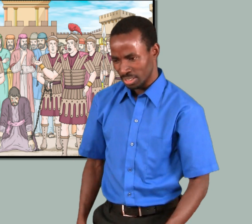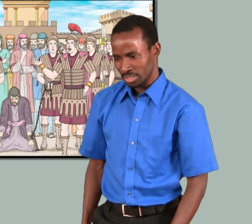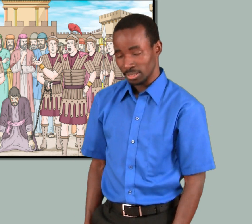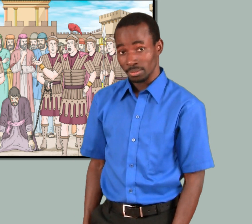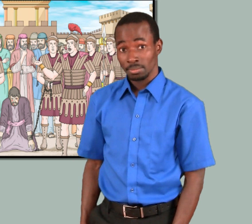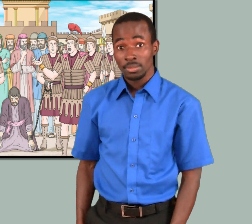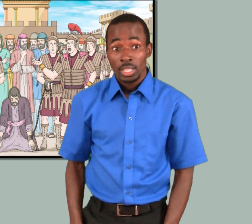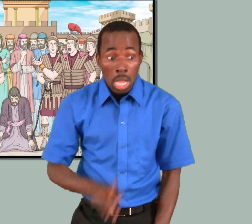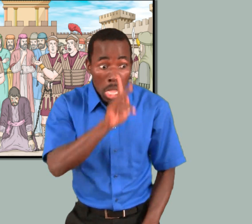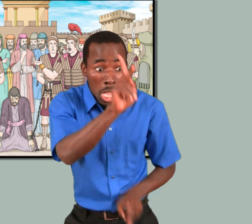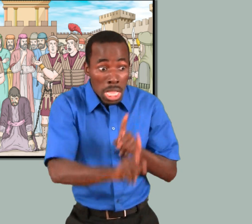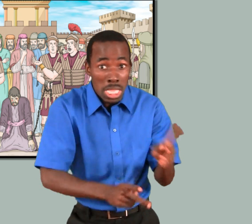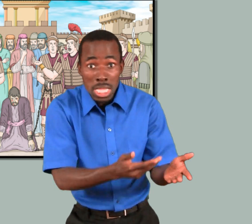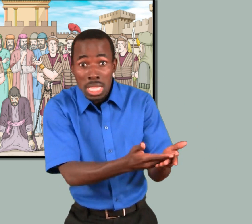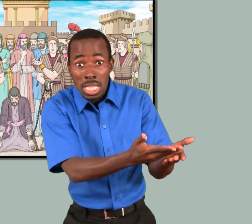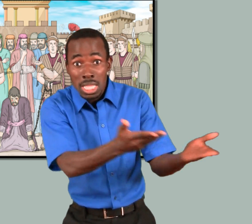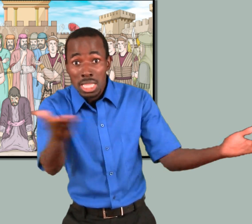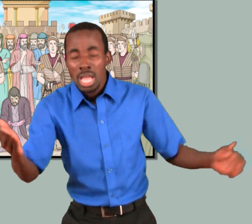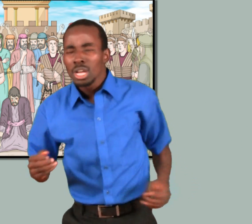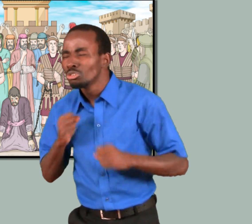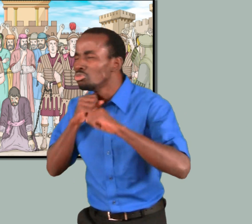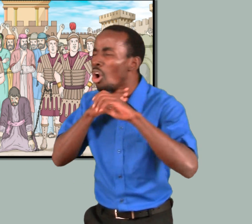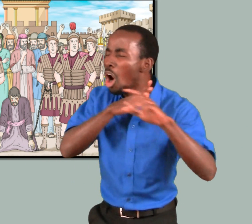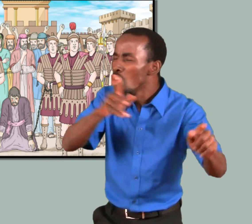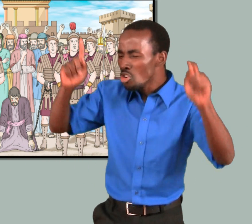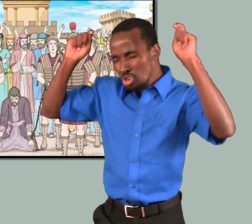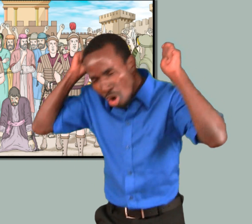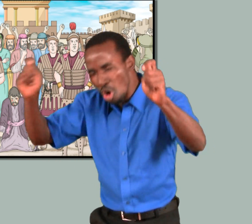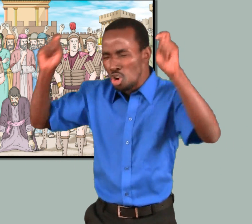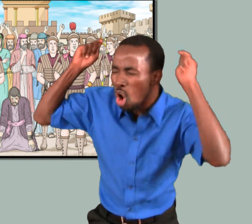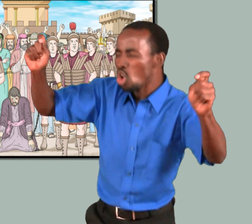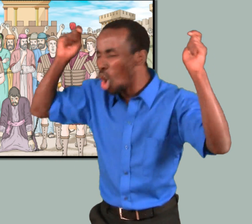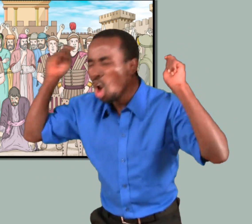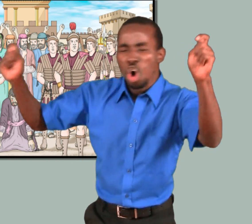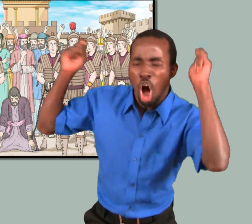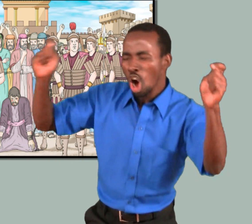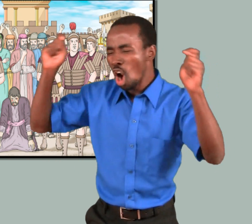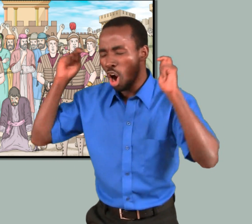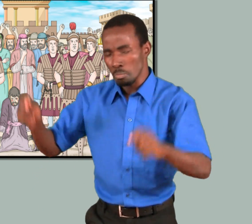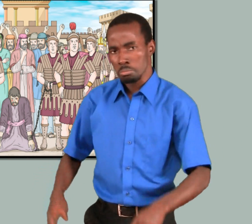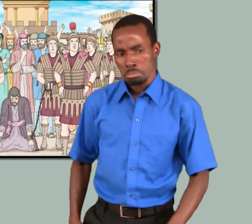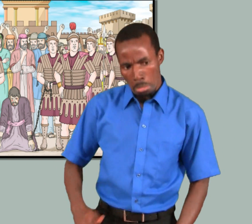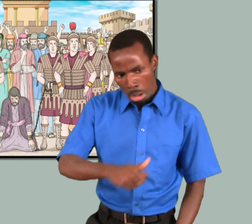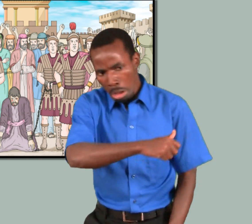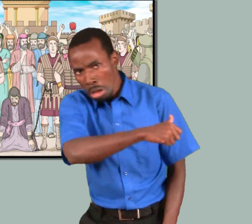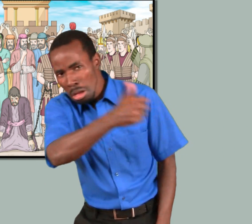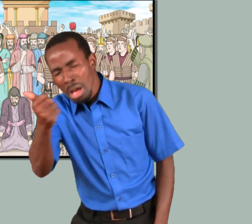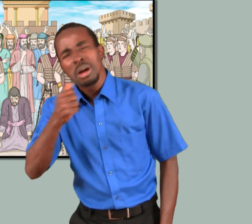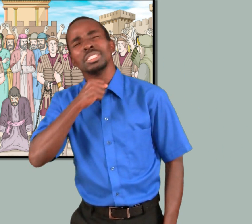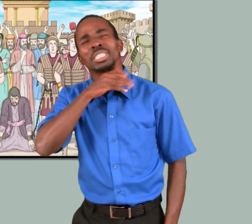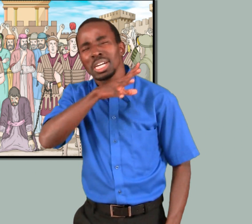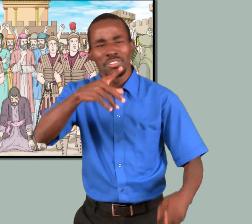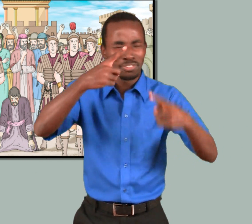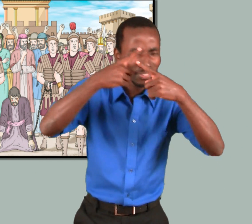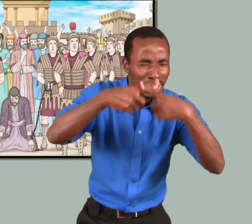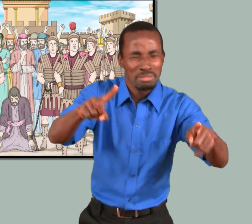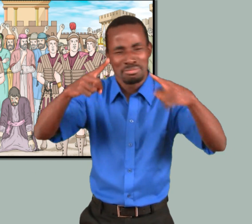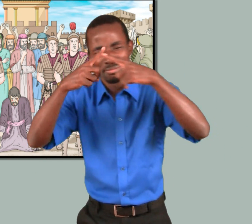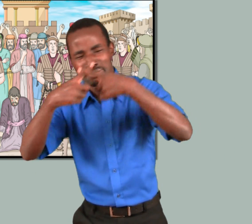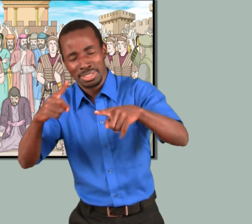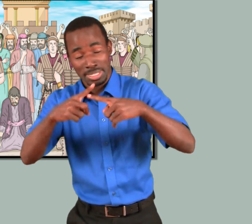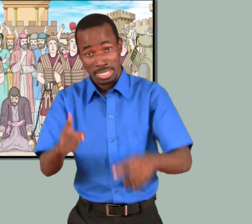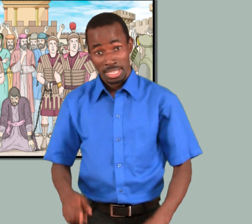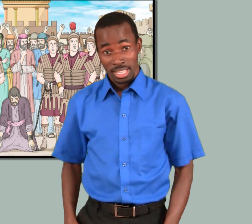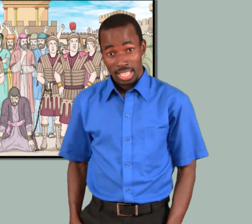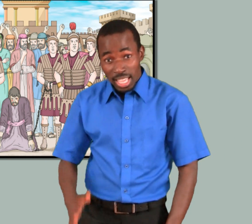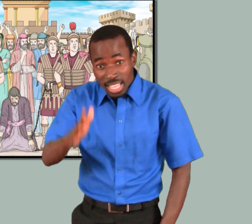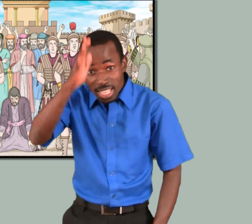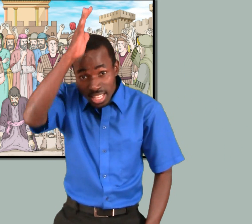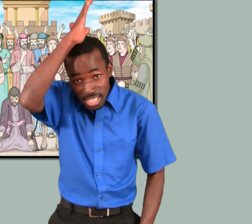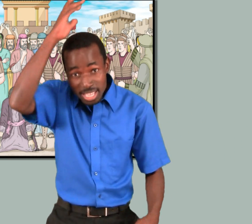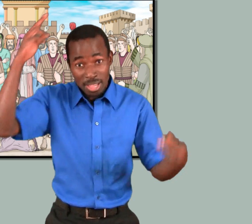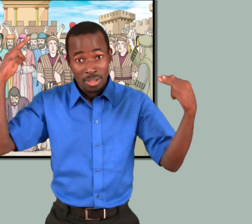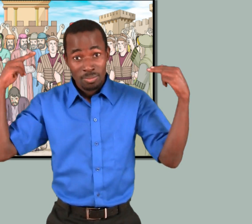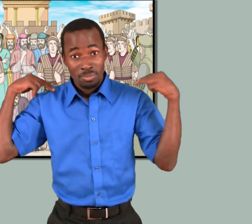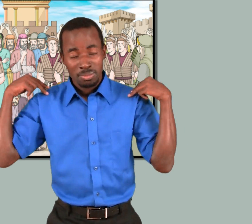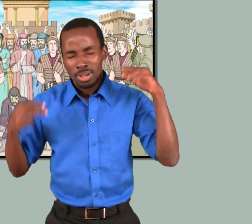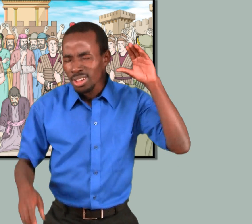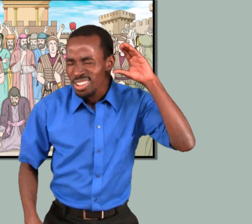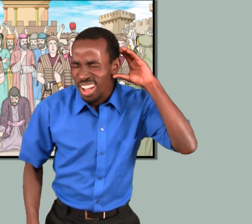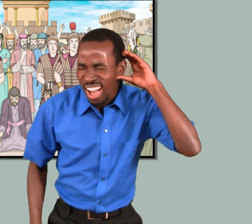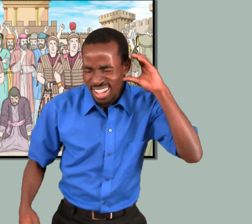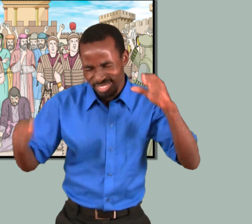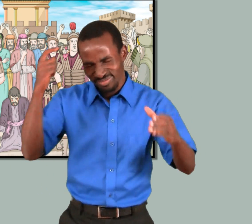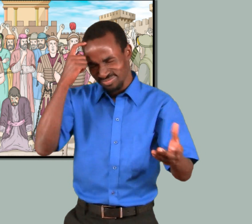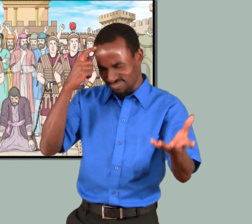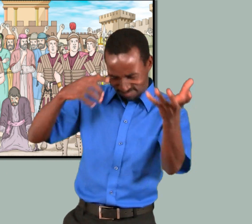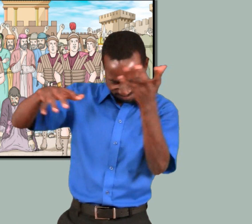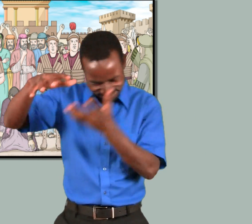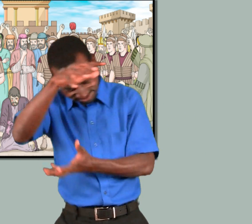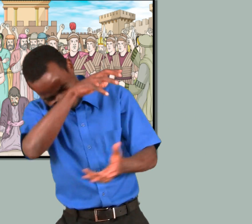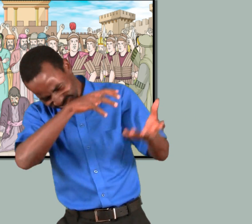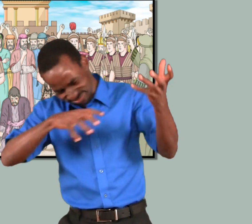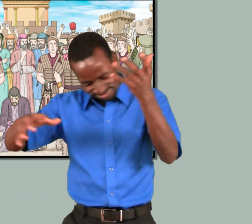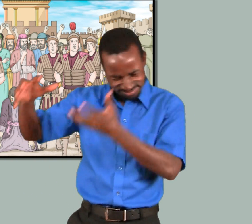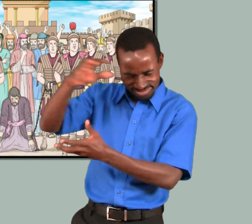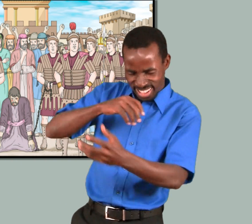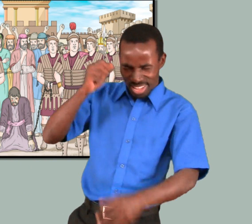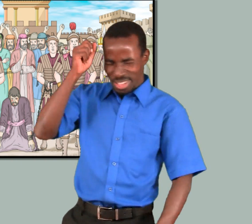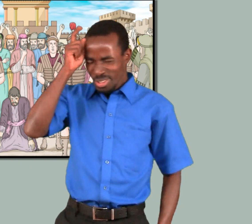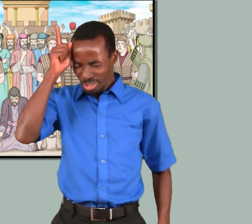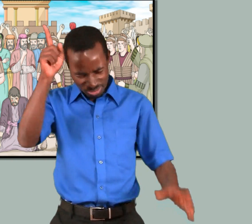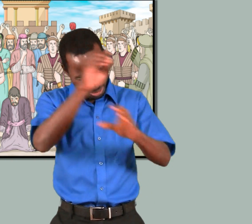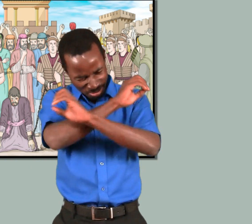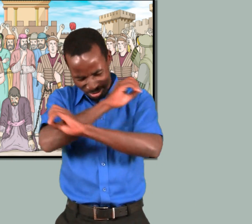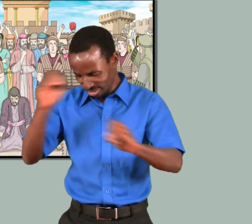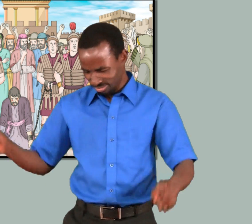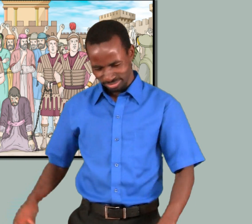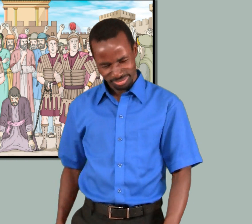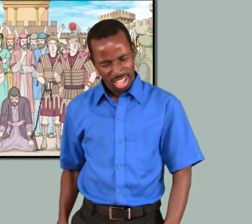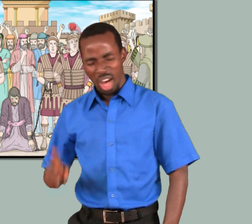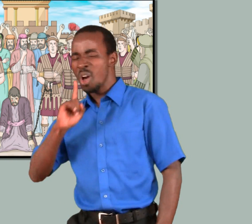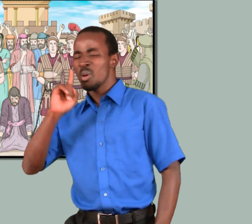Some in the crowd were shouting one thing, and some another.